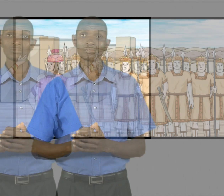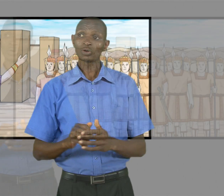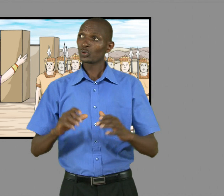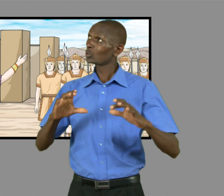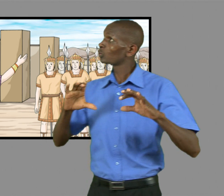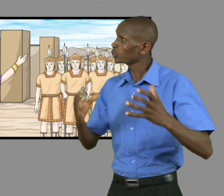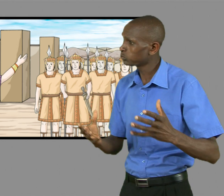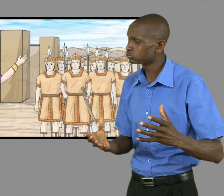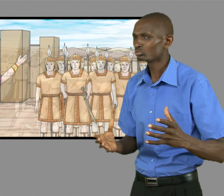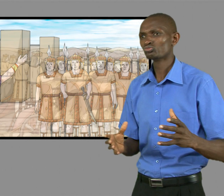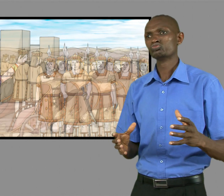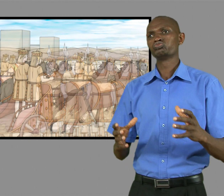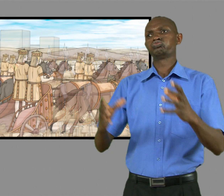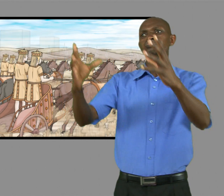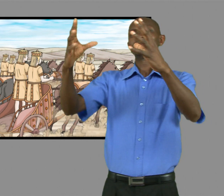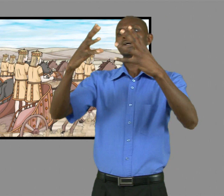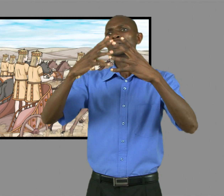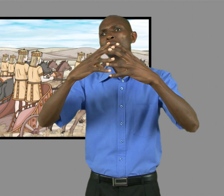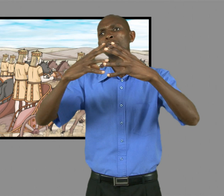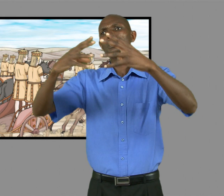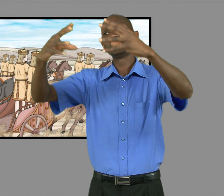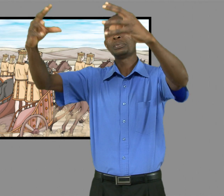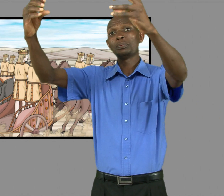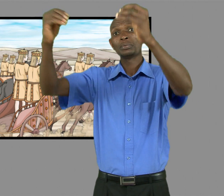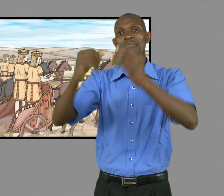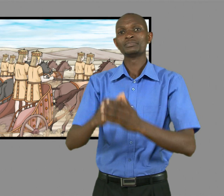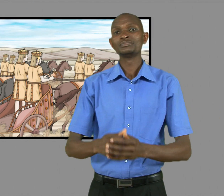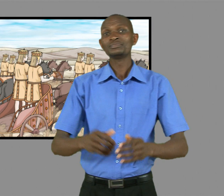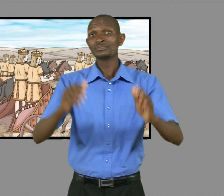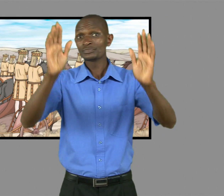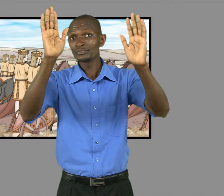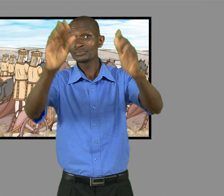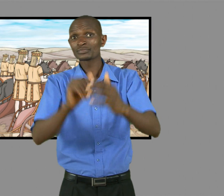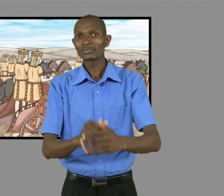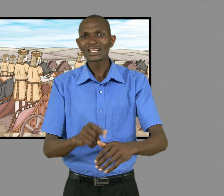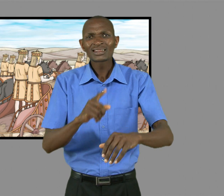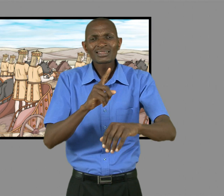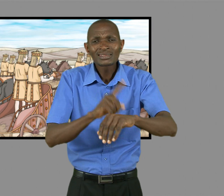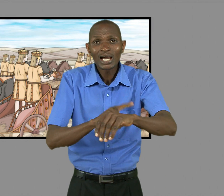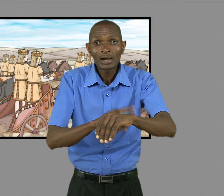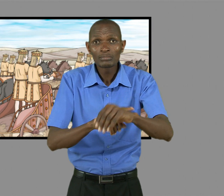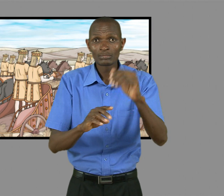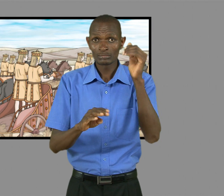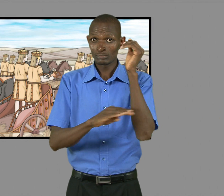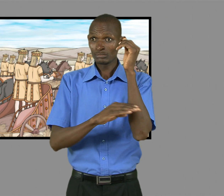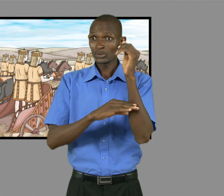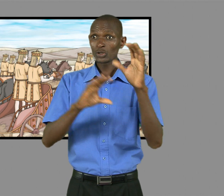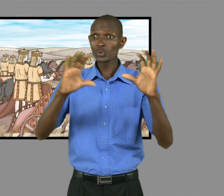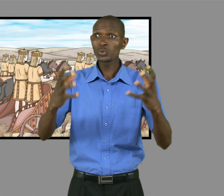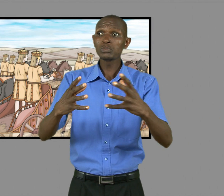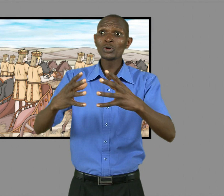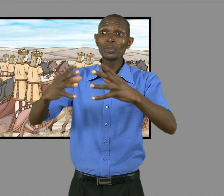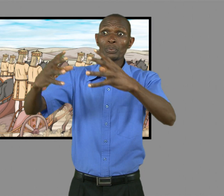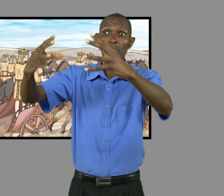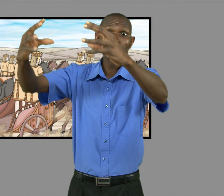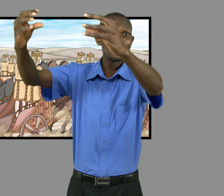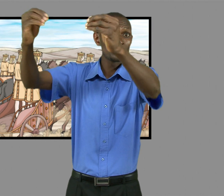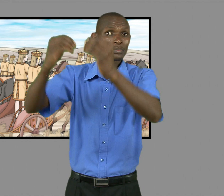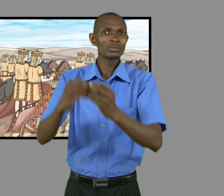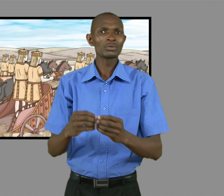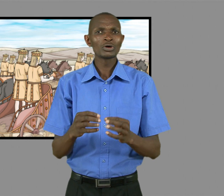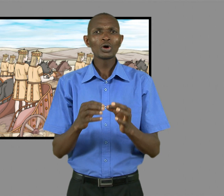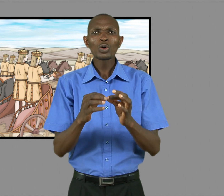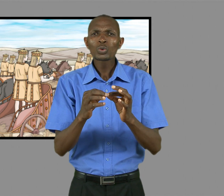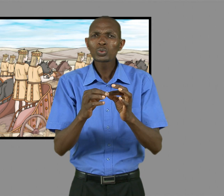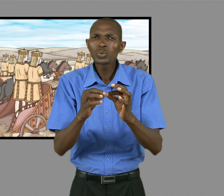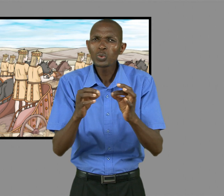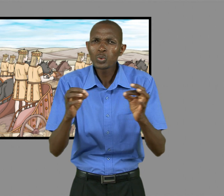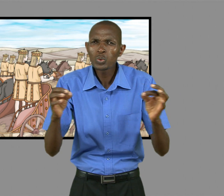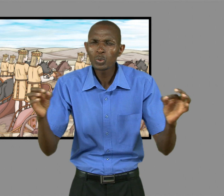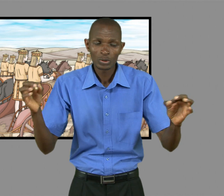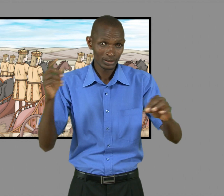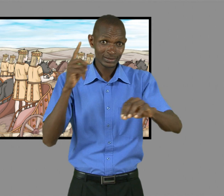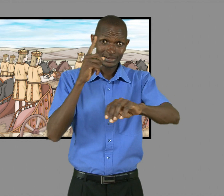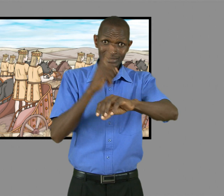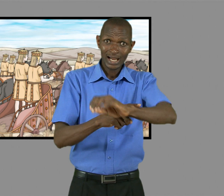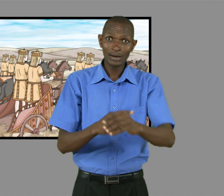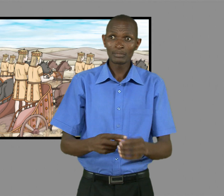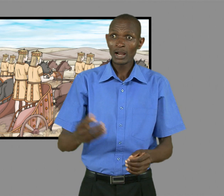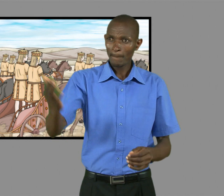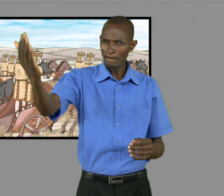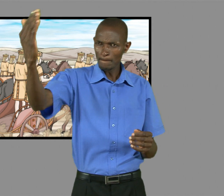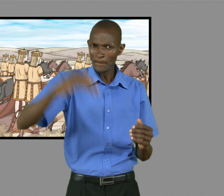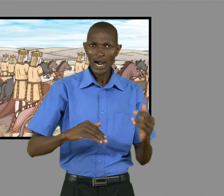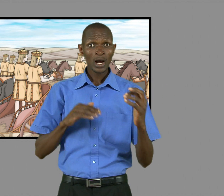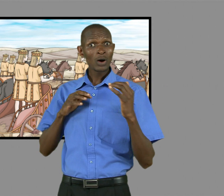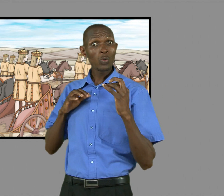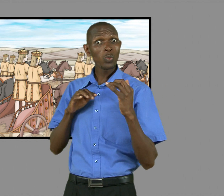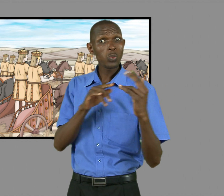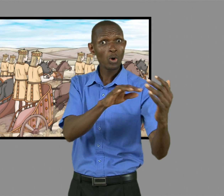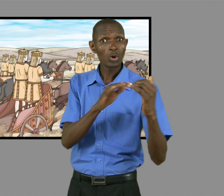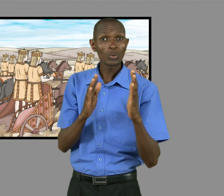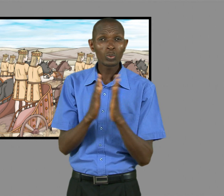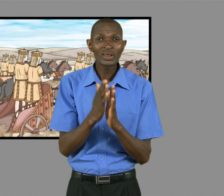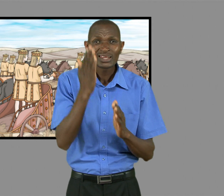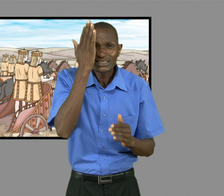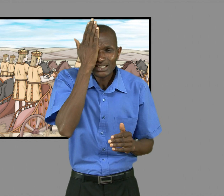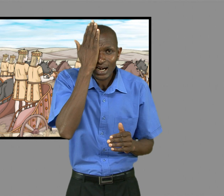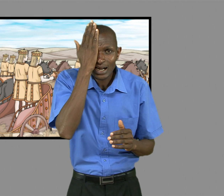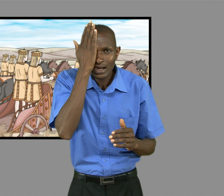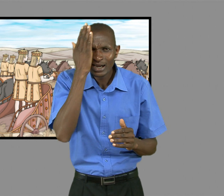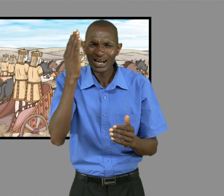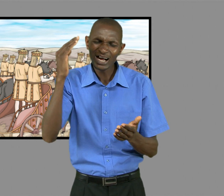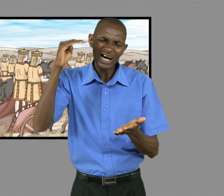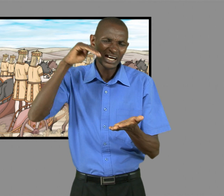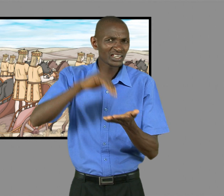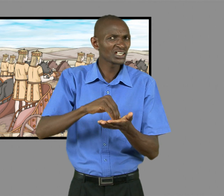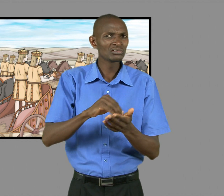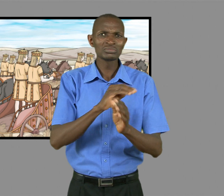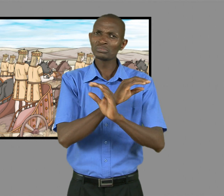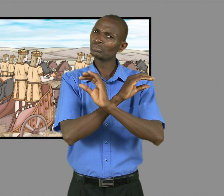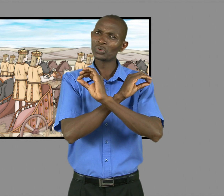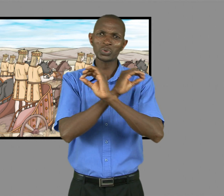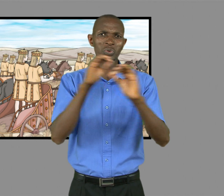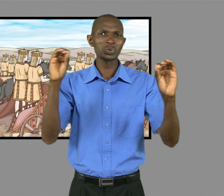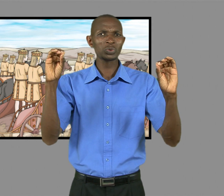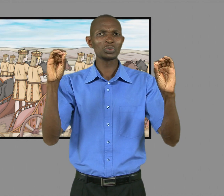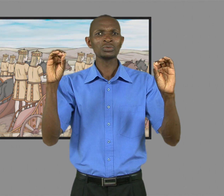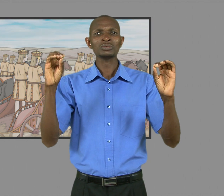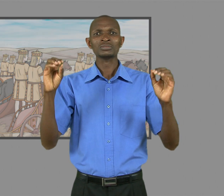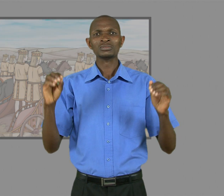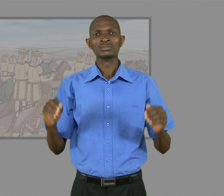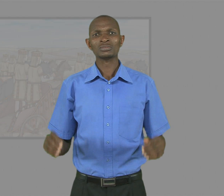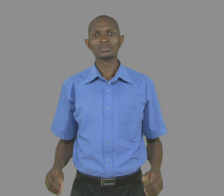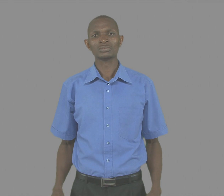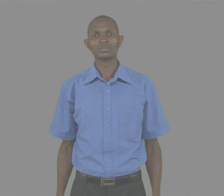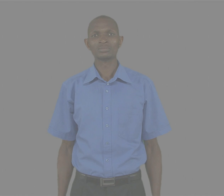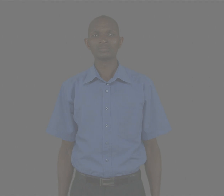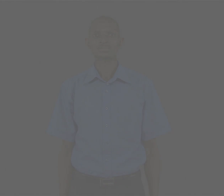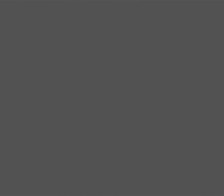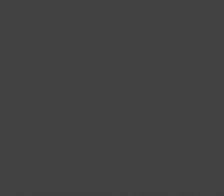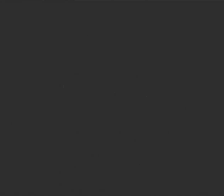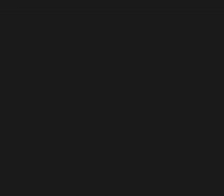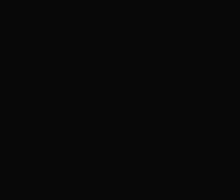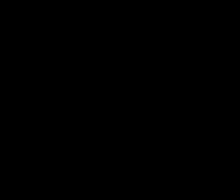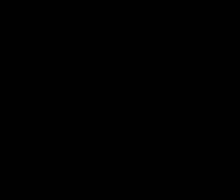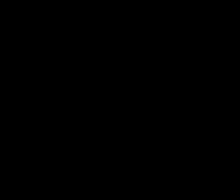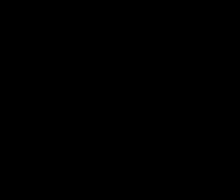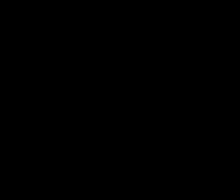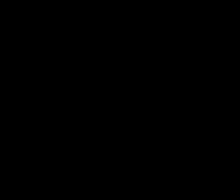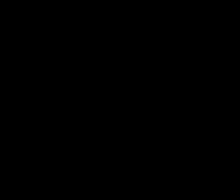And the Aramean raiders did not come into the land of Israel again.